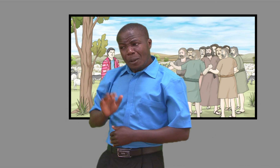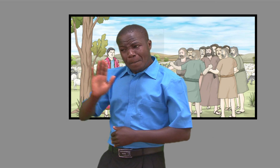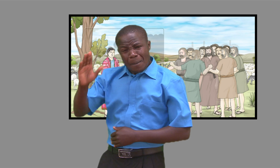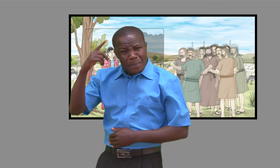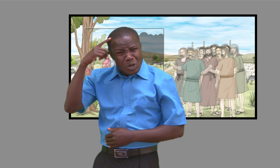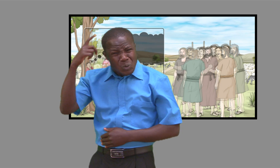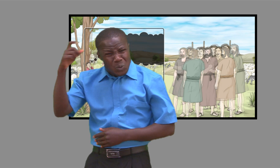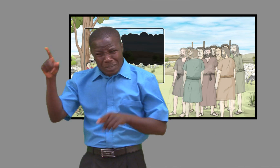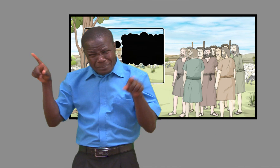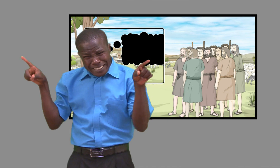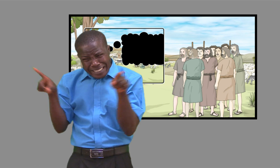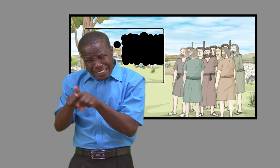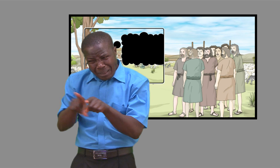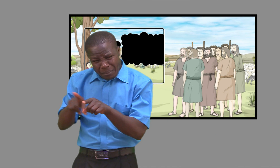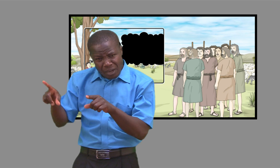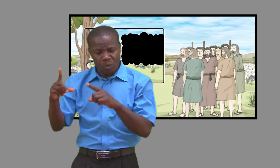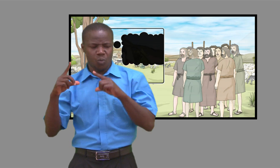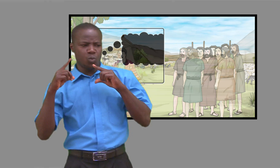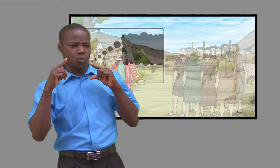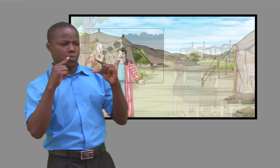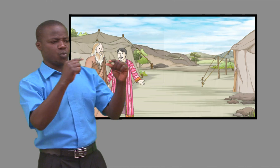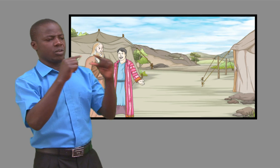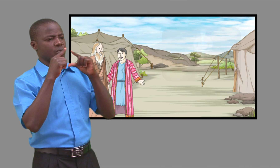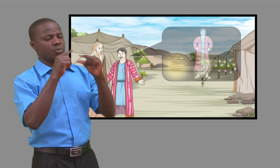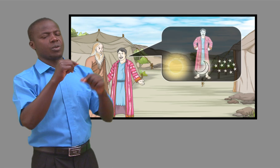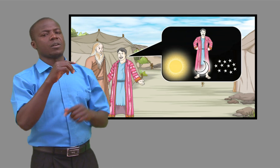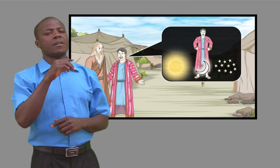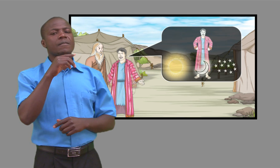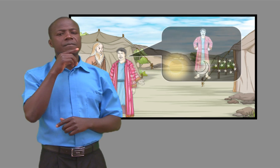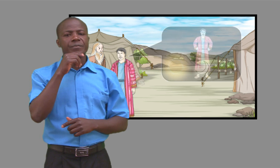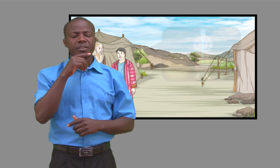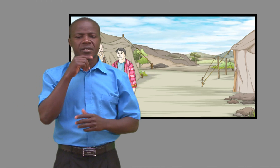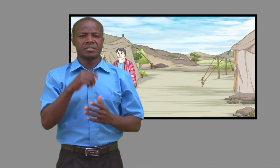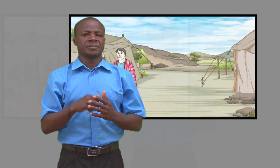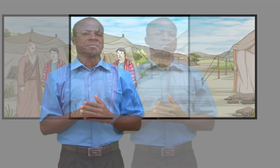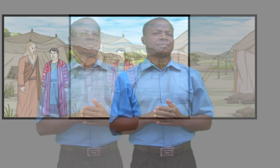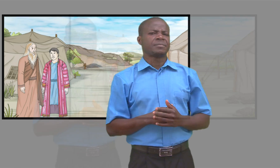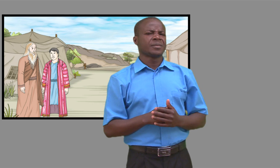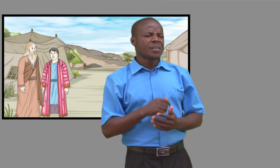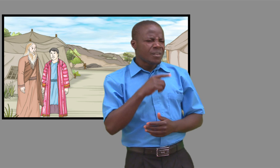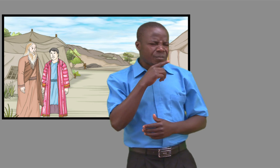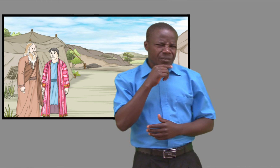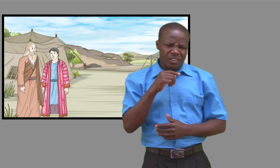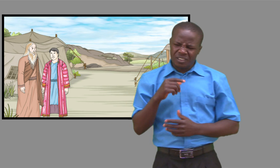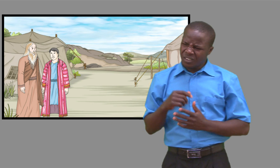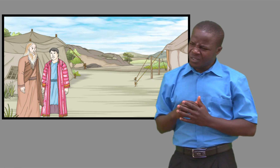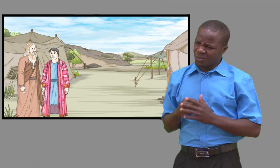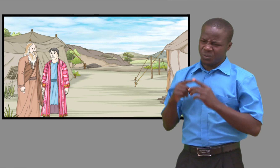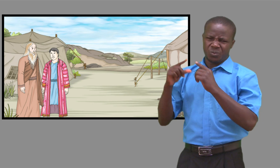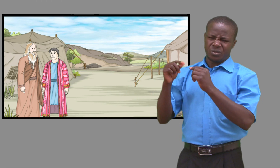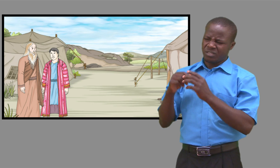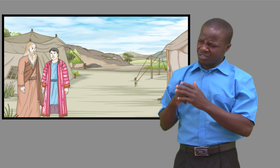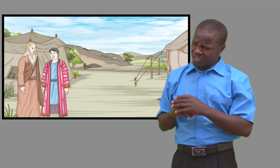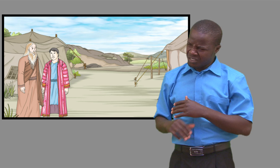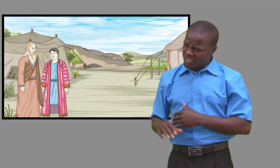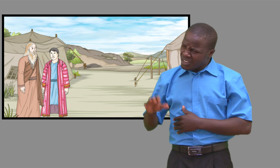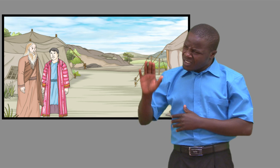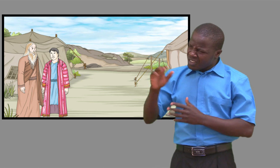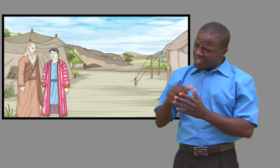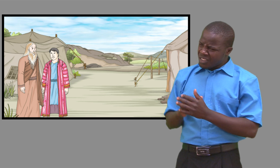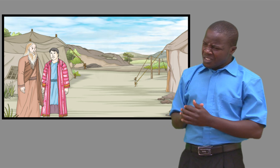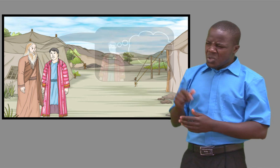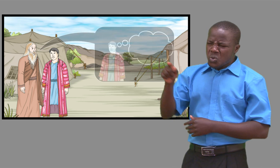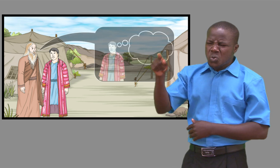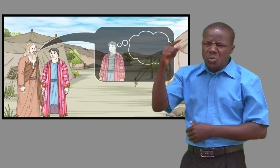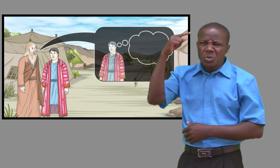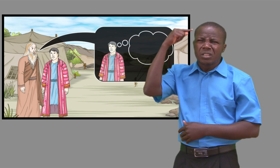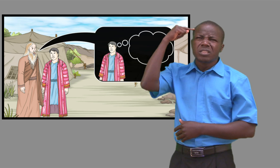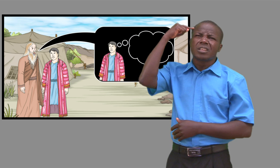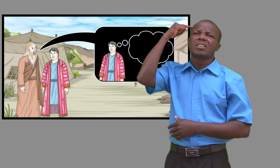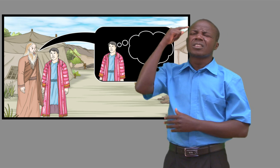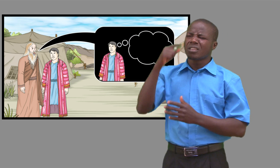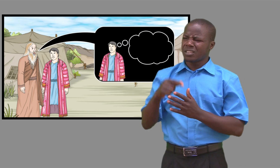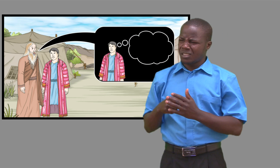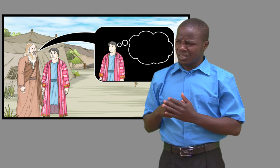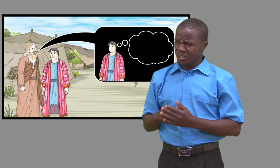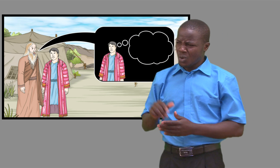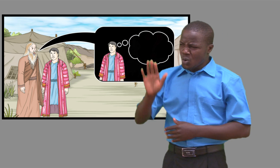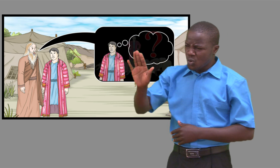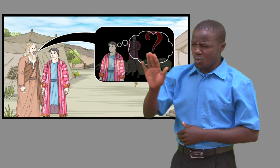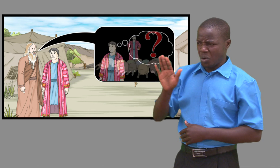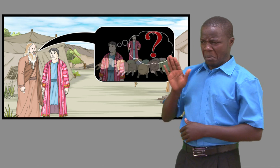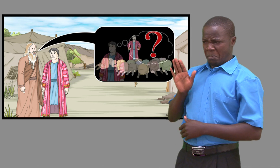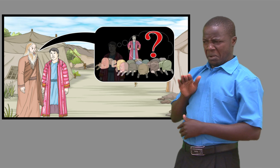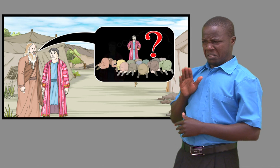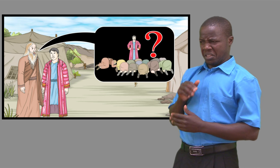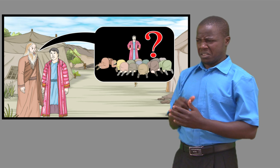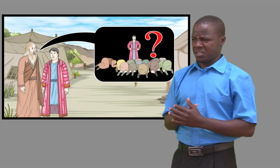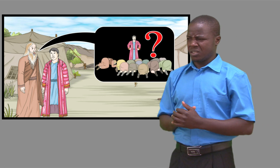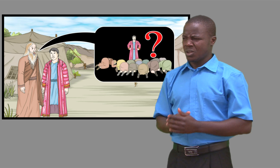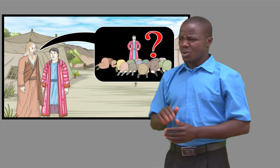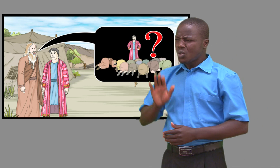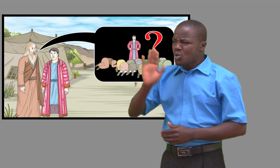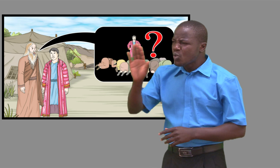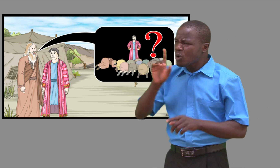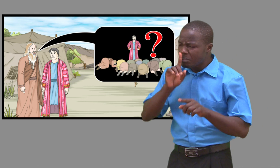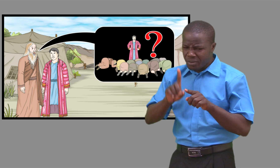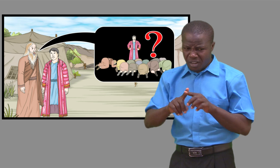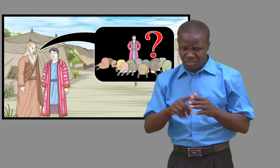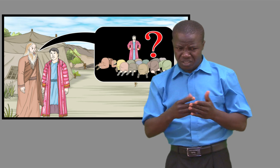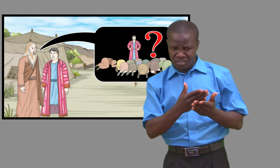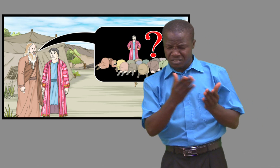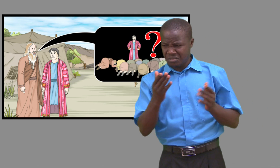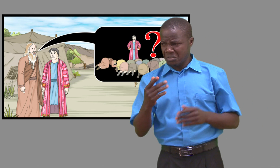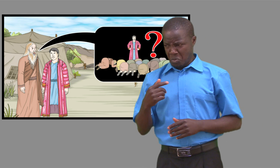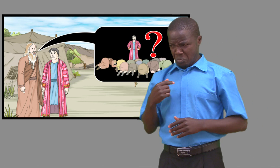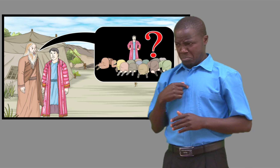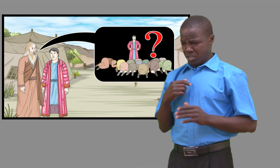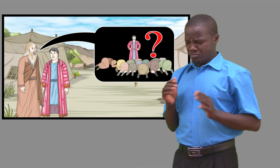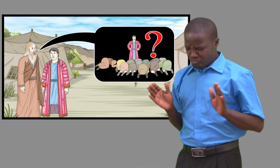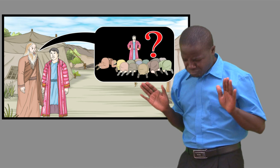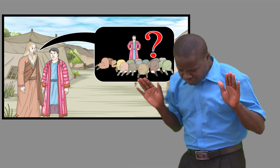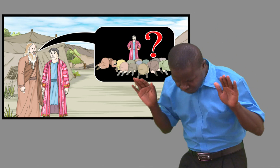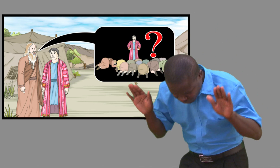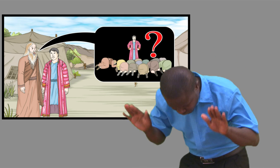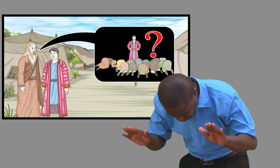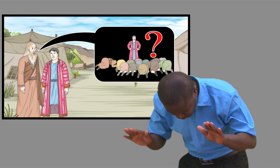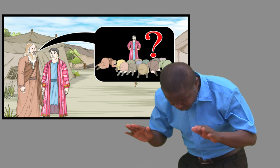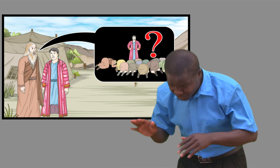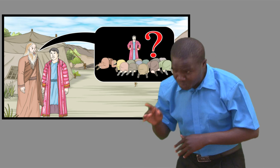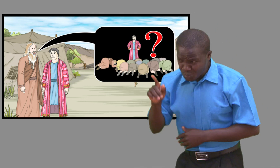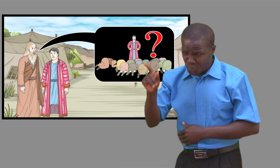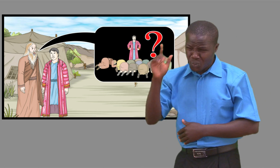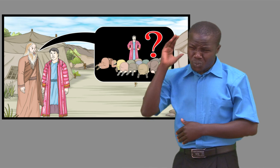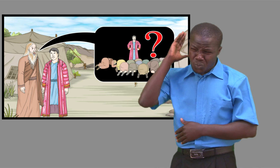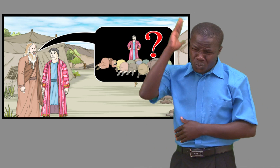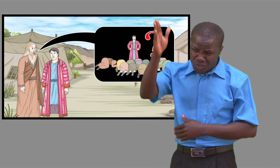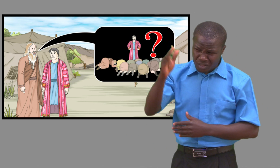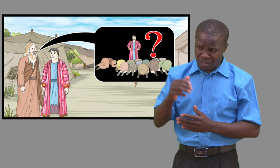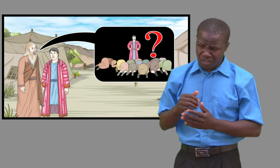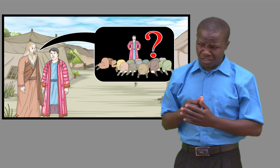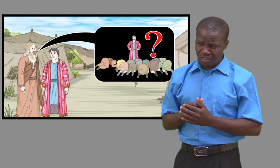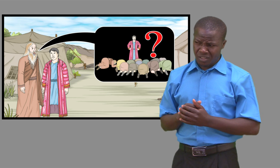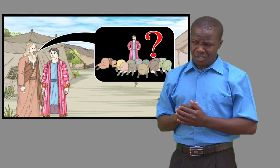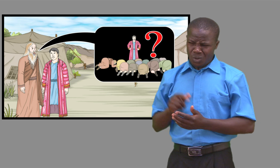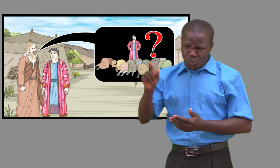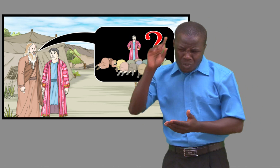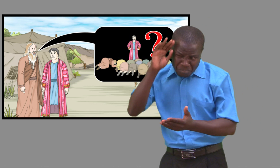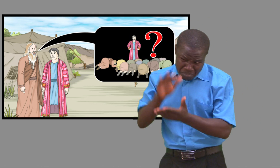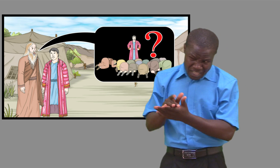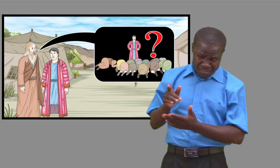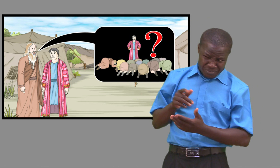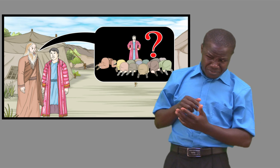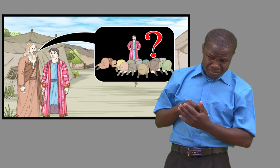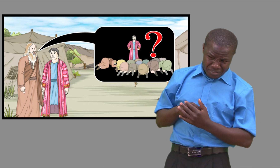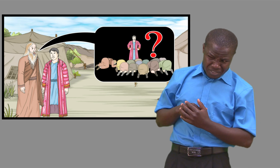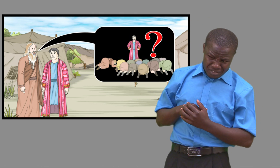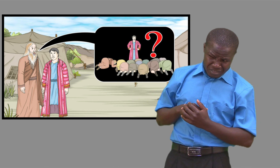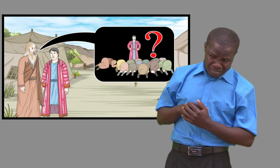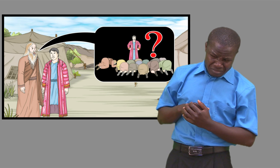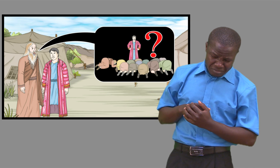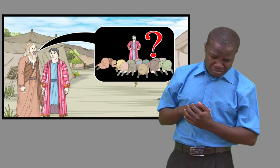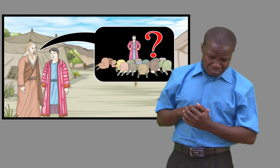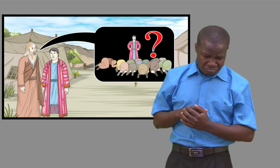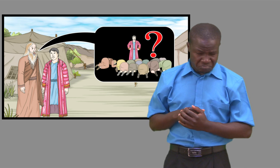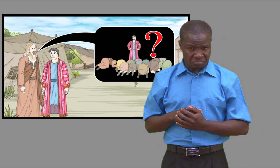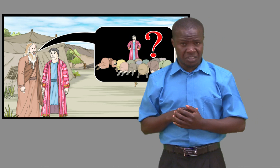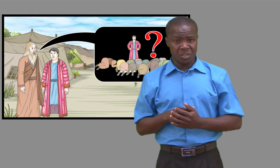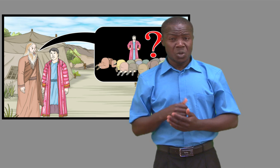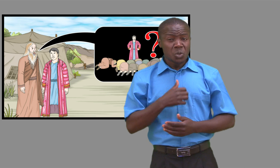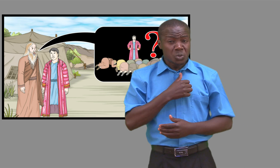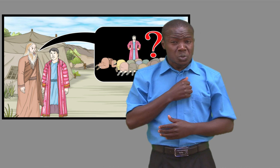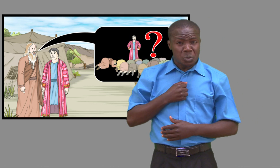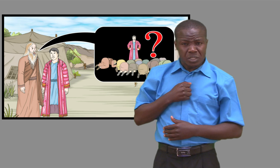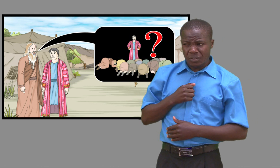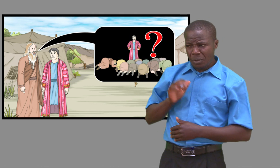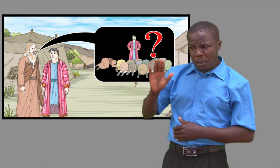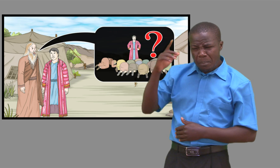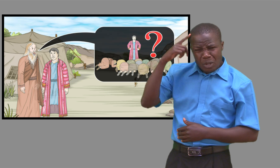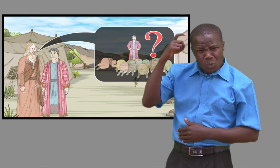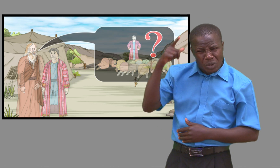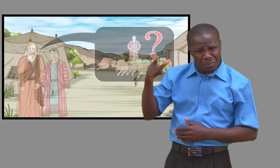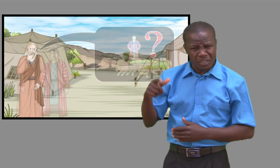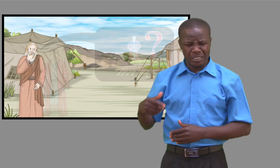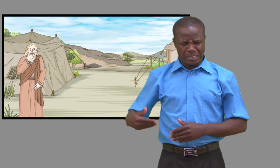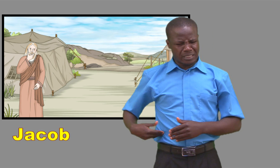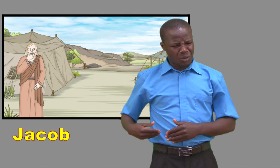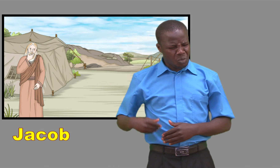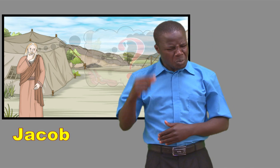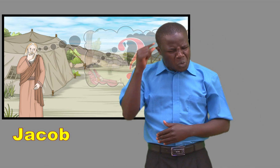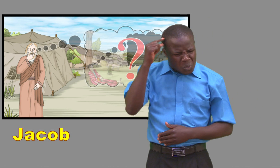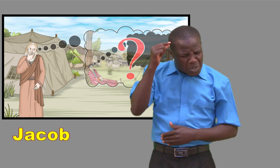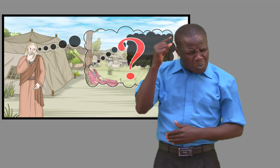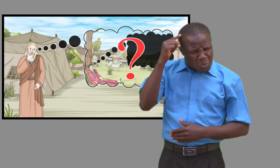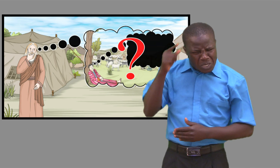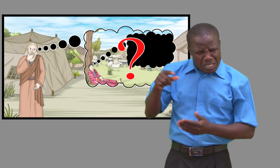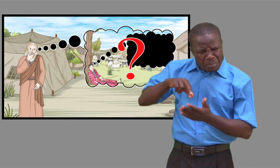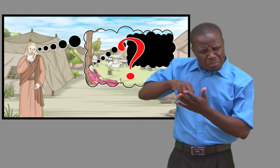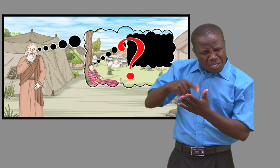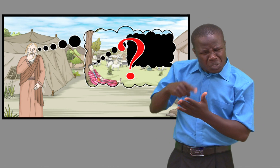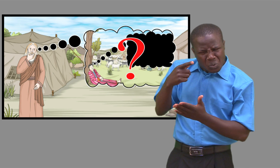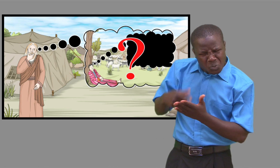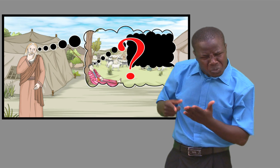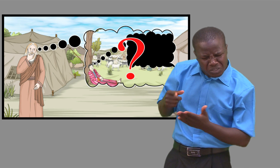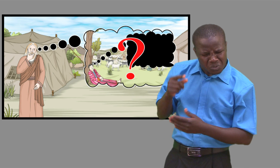He told his father and brothers, but his father rebuked him and said, “What is this dream that you have had? Will your mother and brothers and I actually come and bow down to the ground before you?”